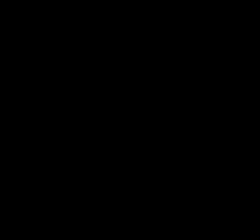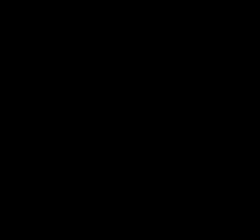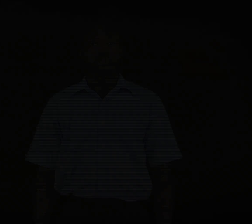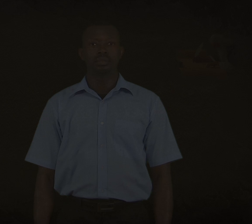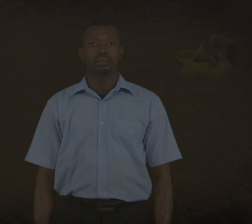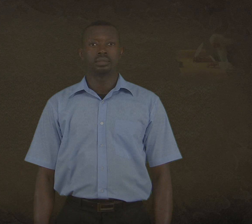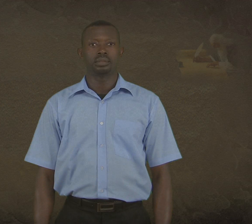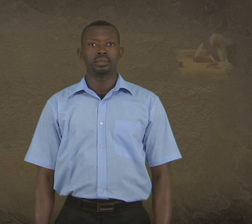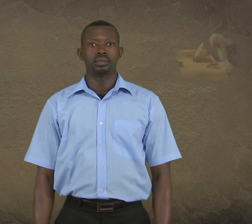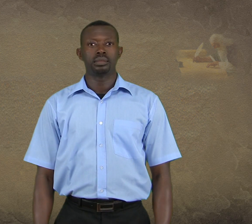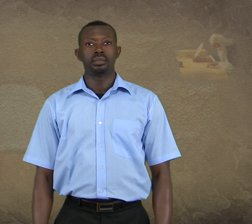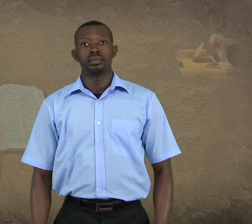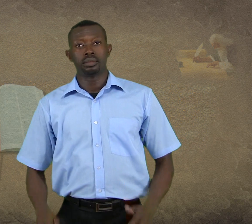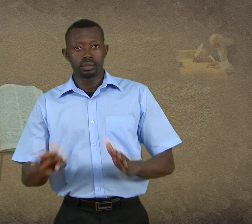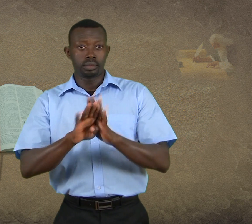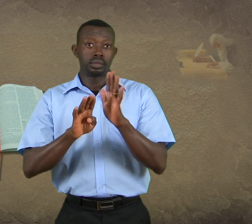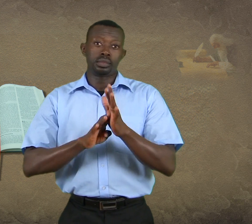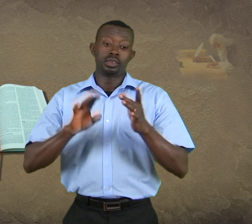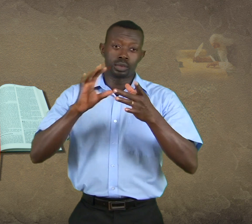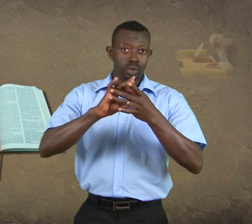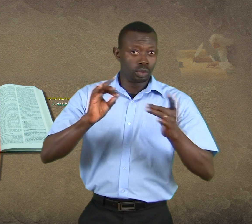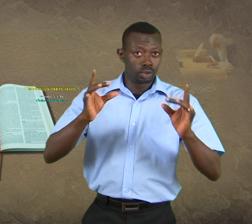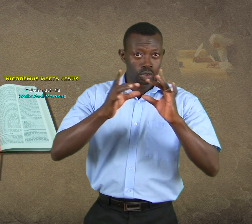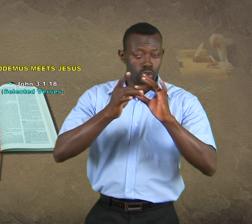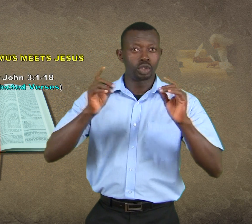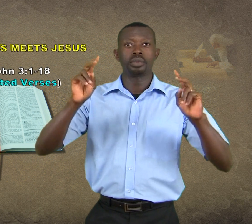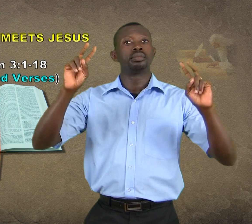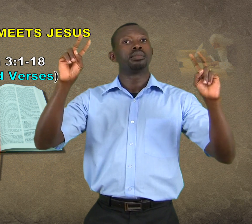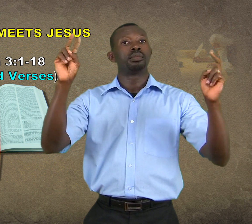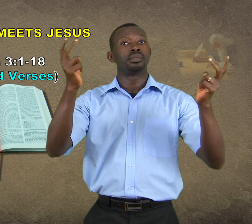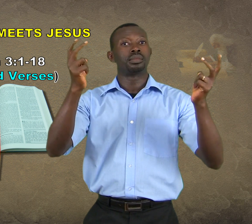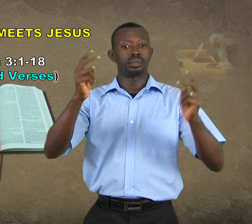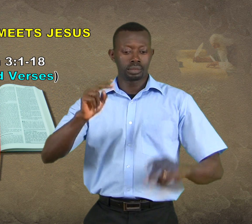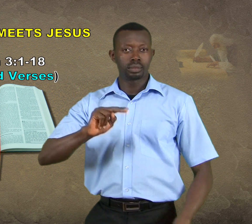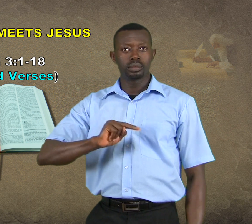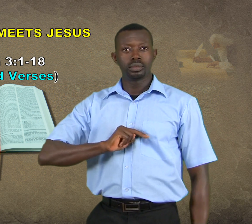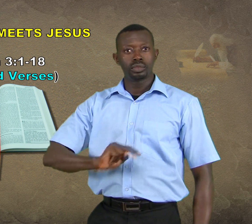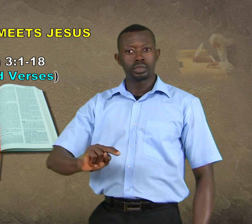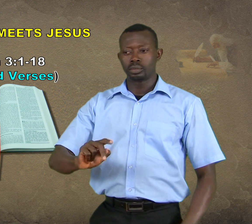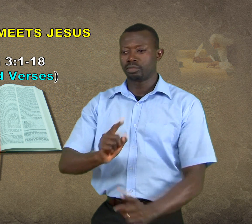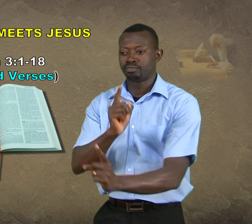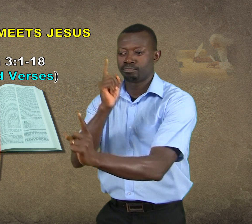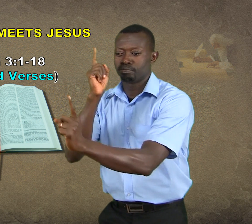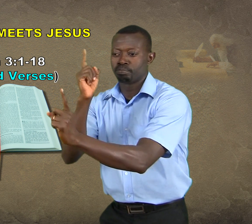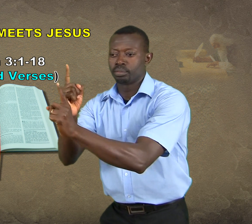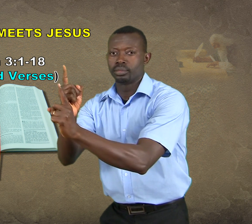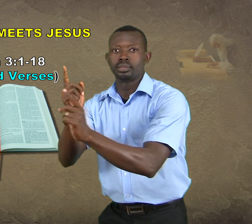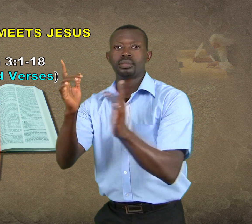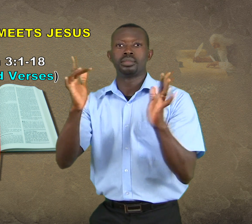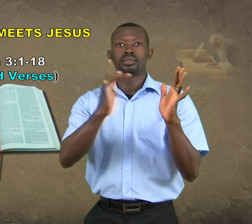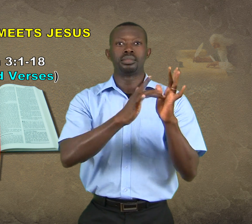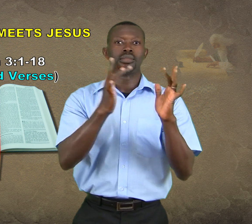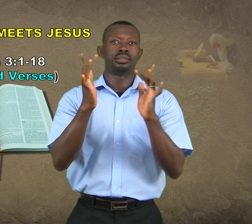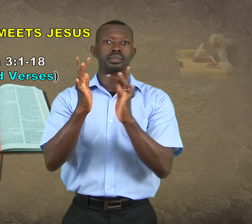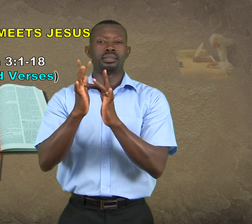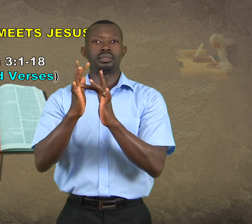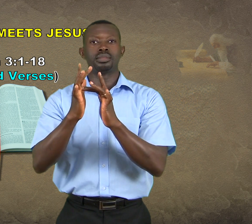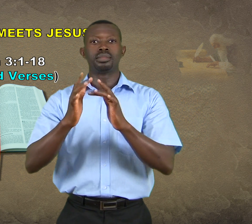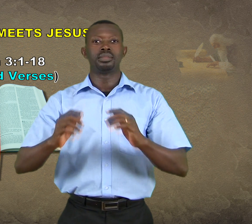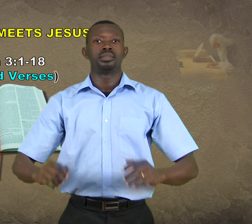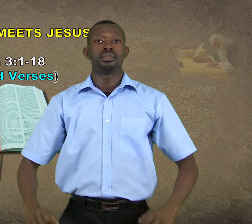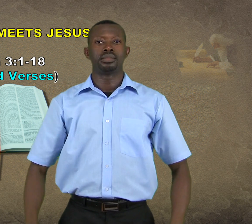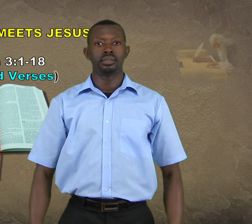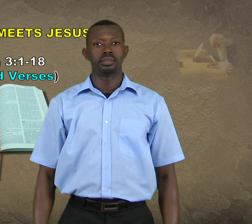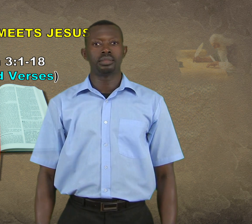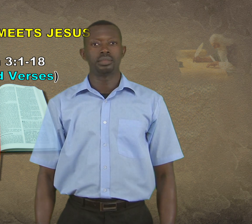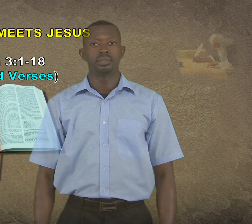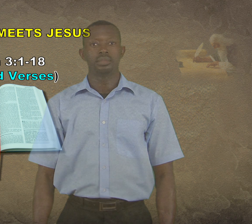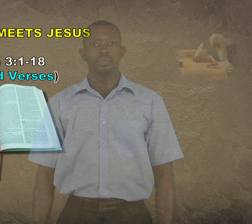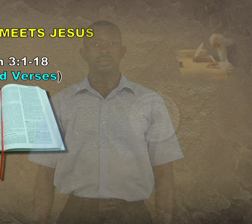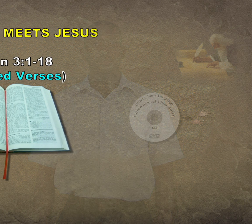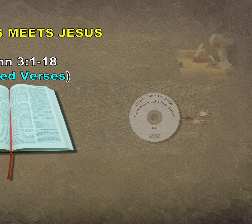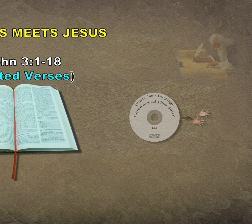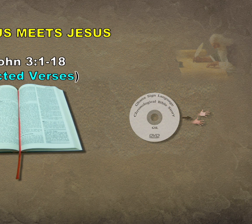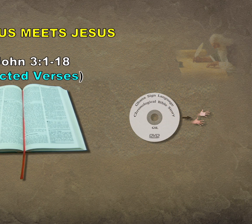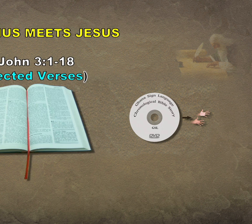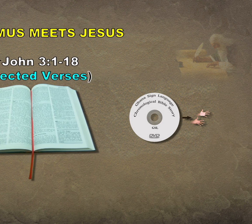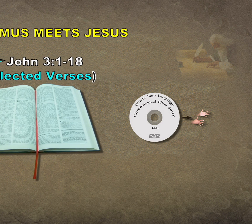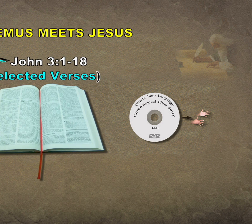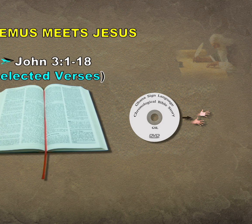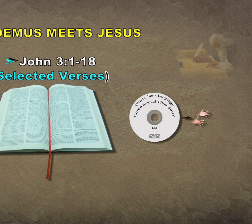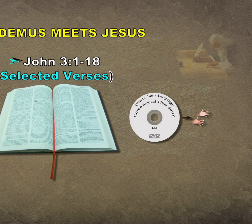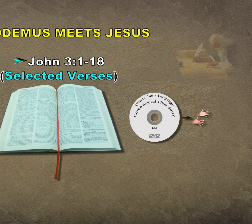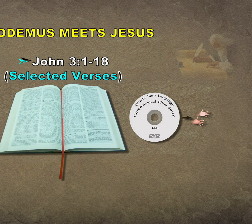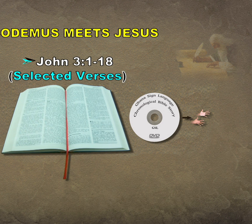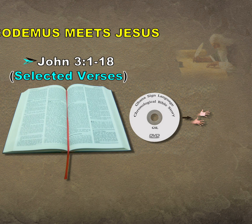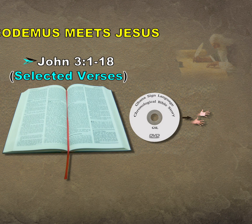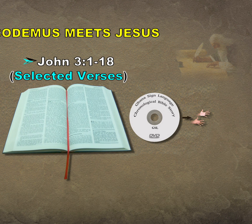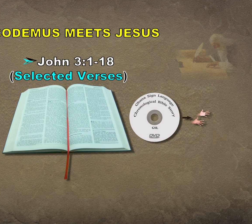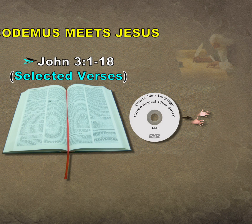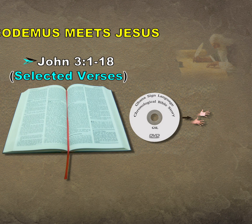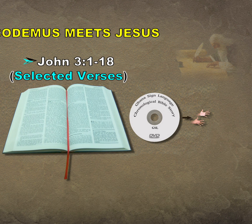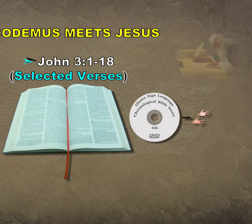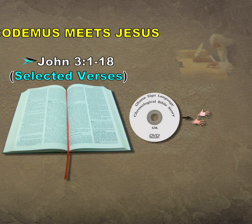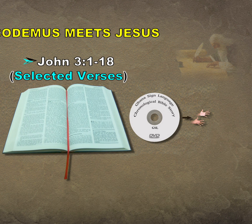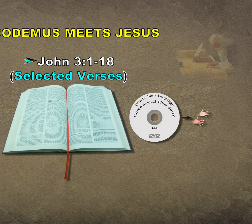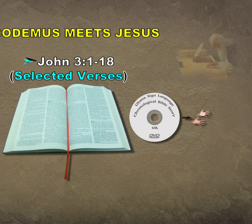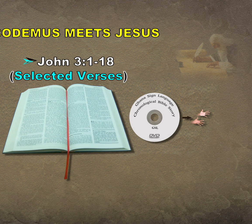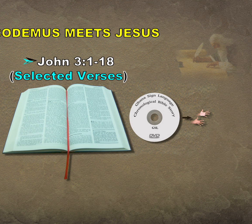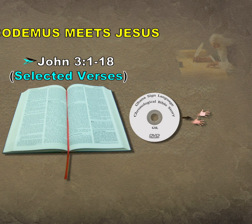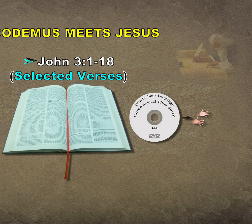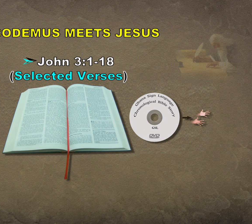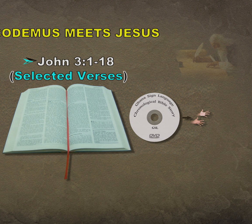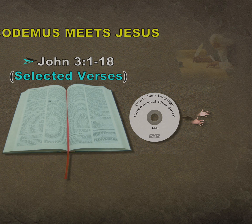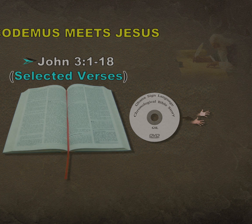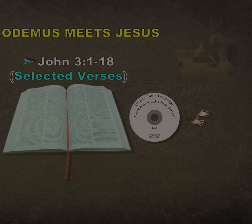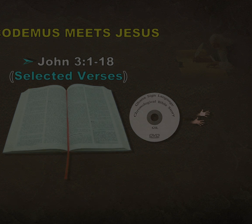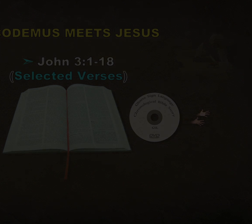Nicodemus meets Jesus